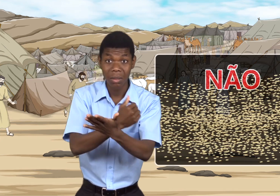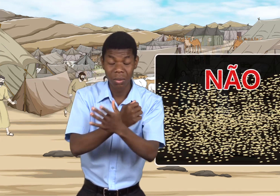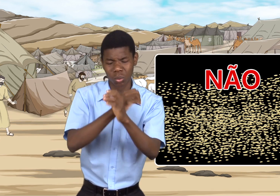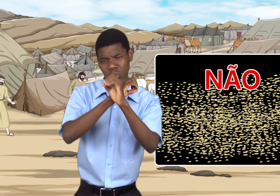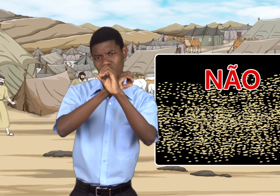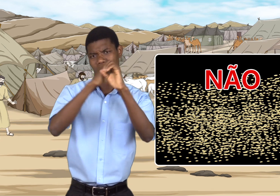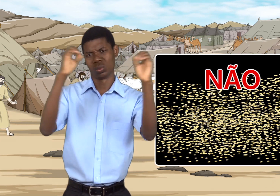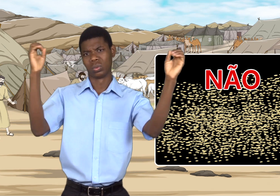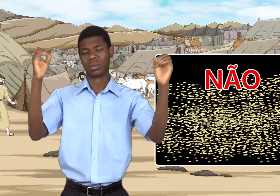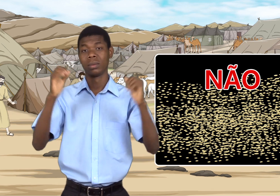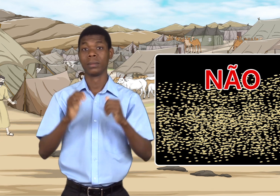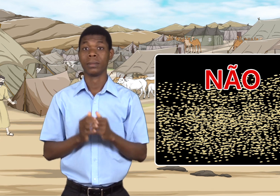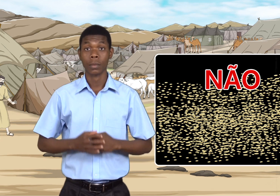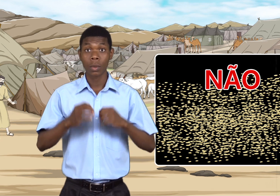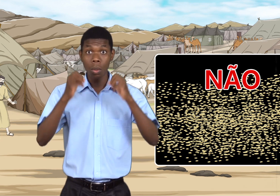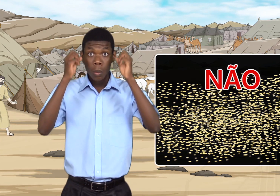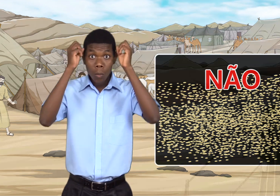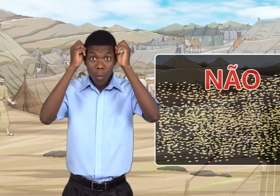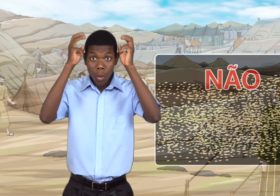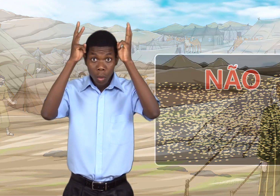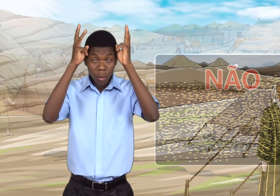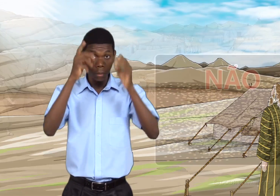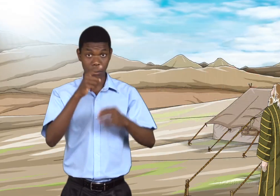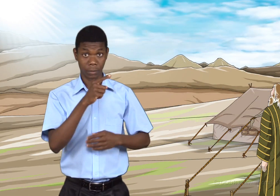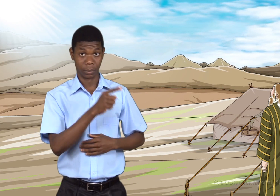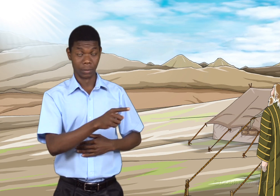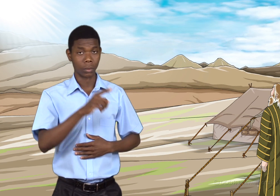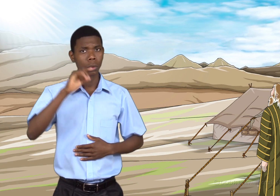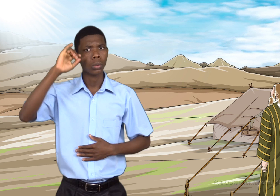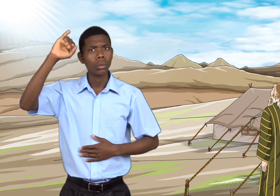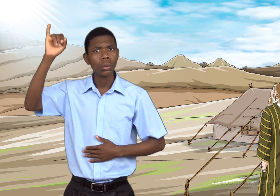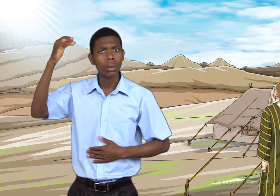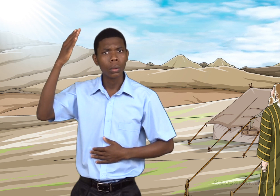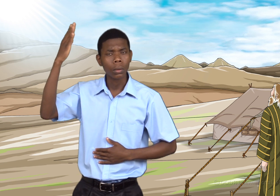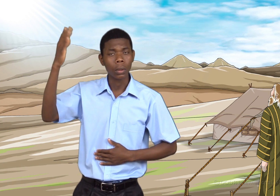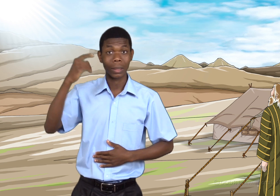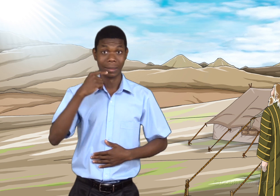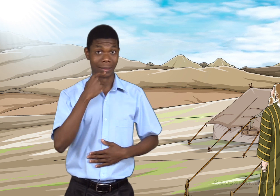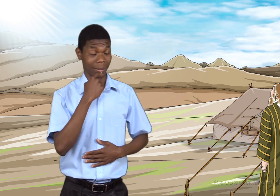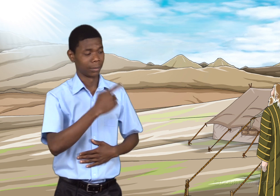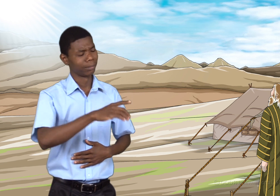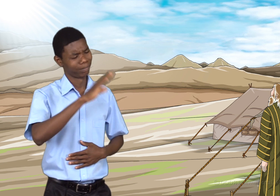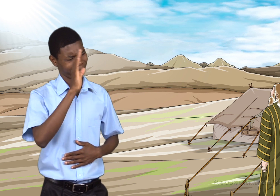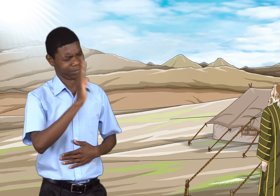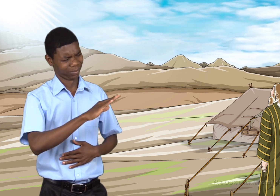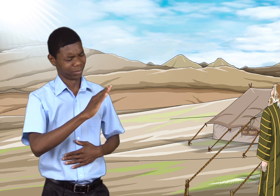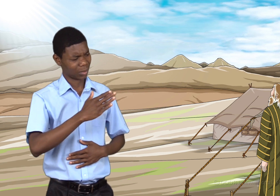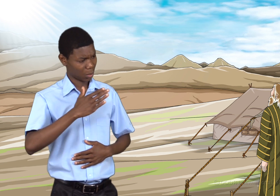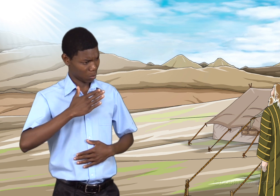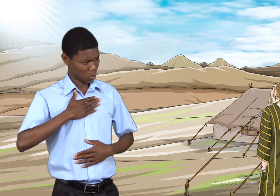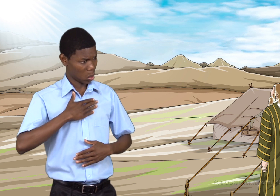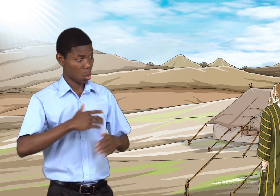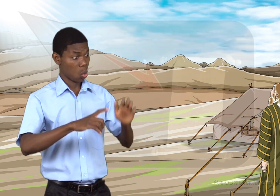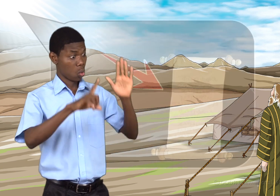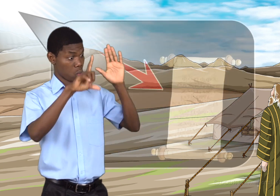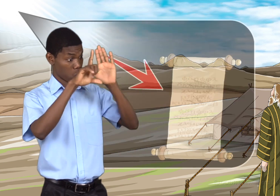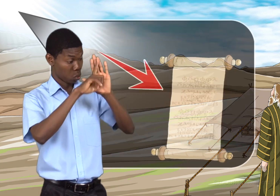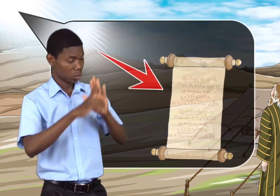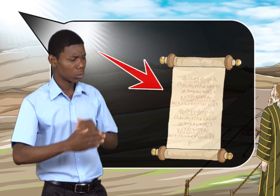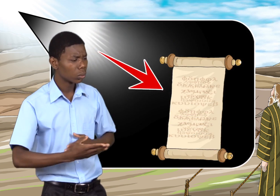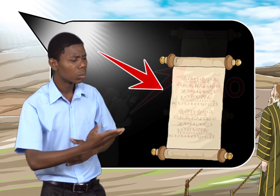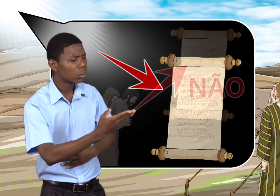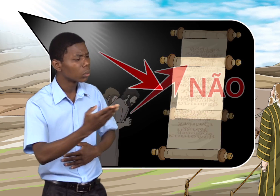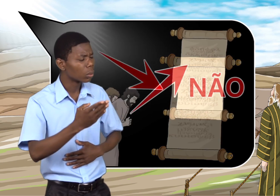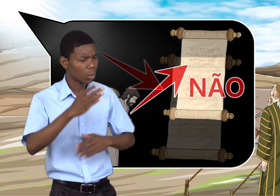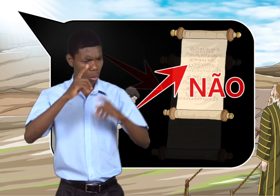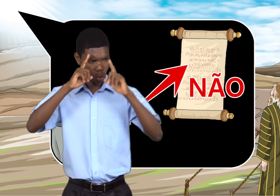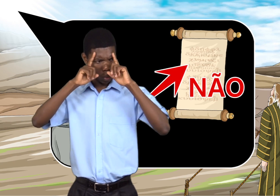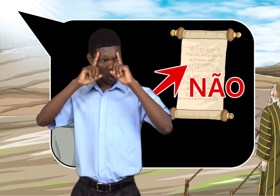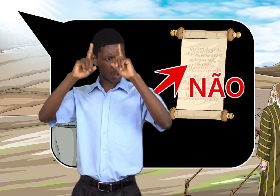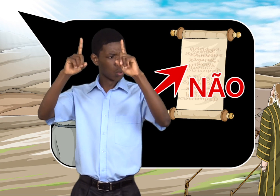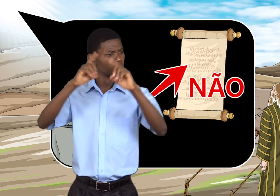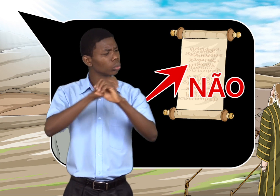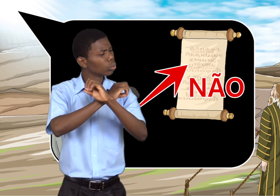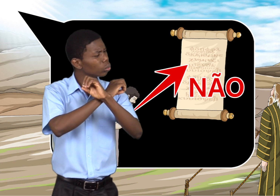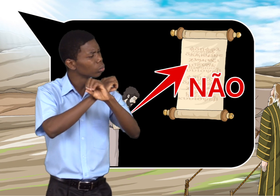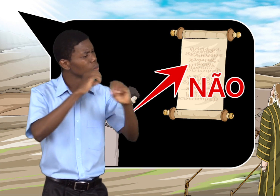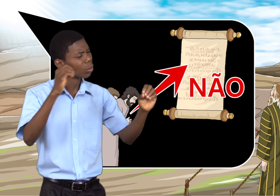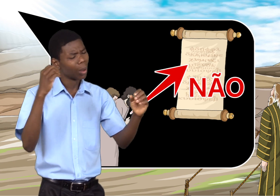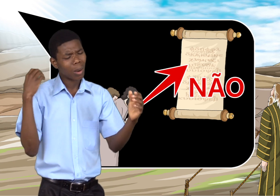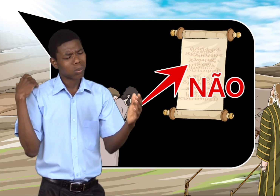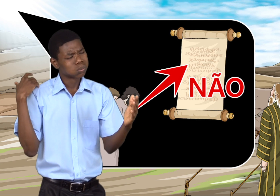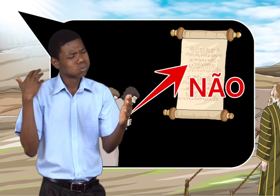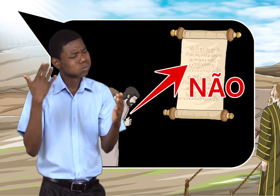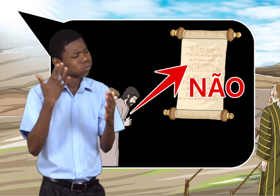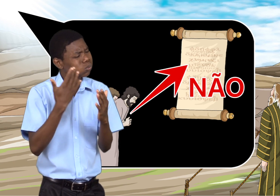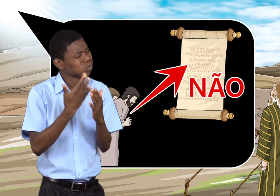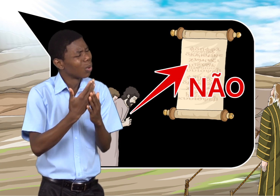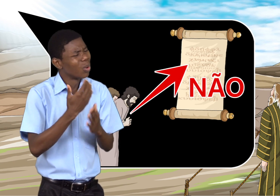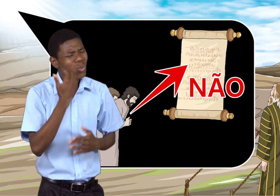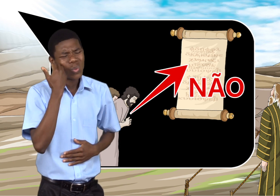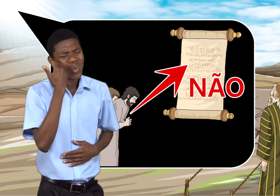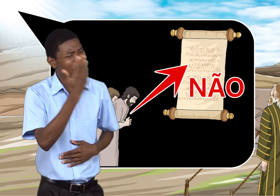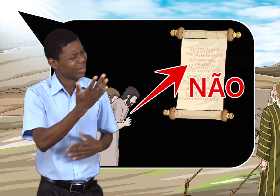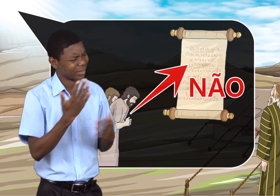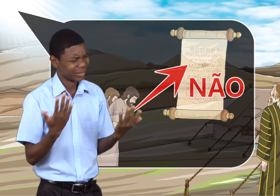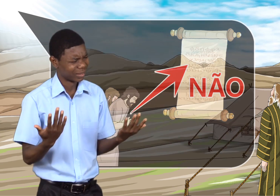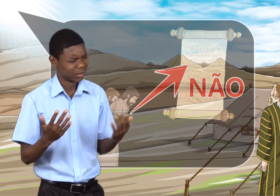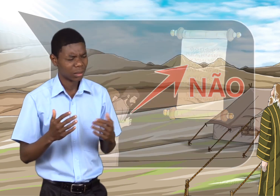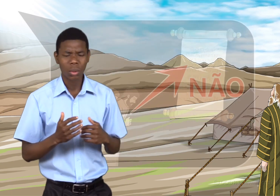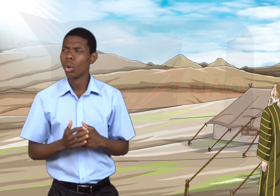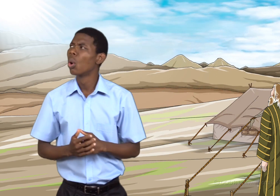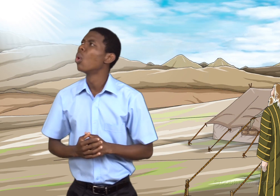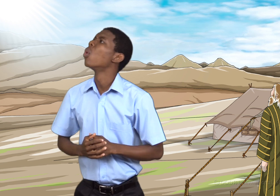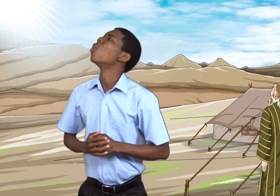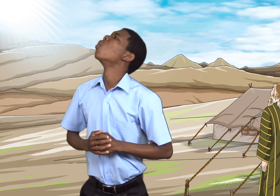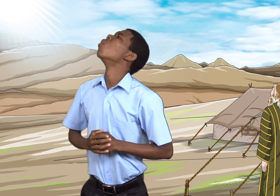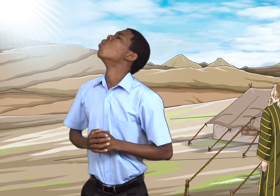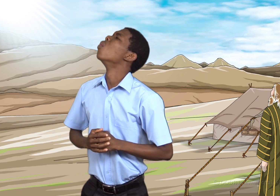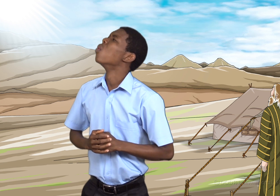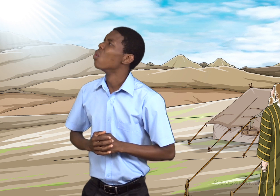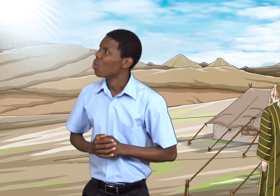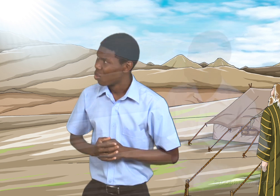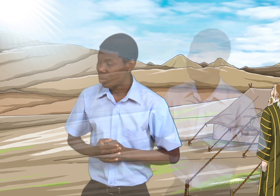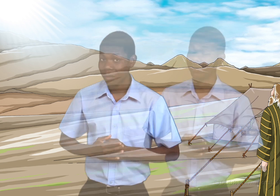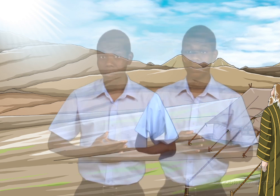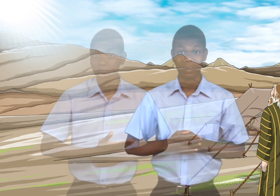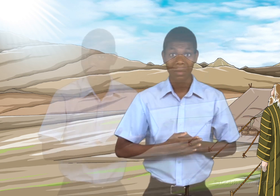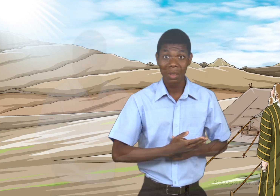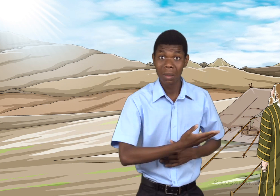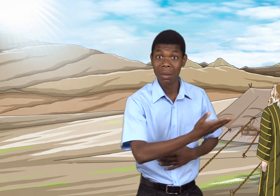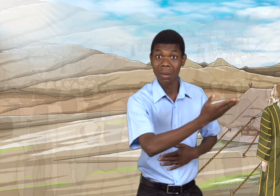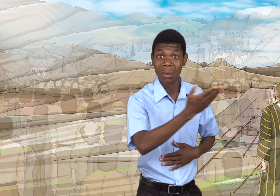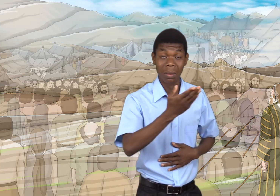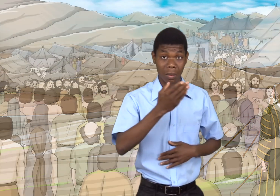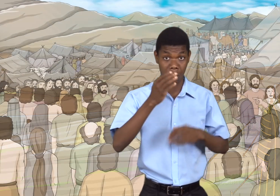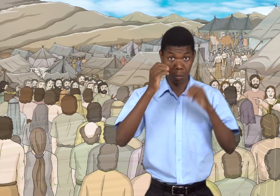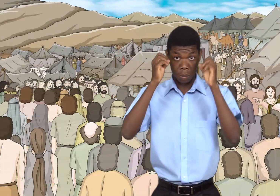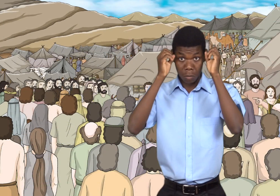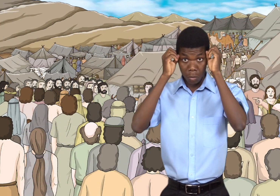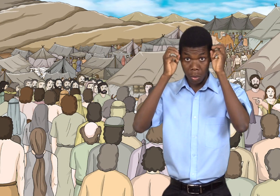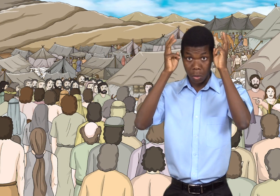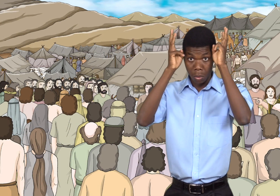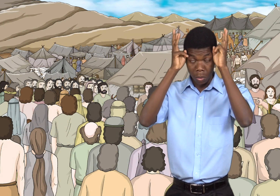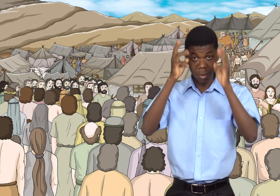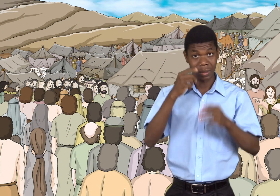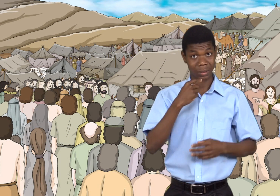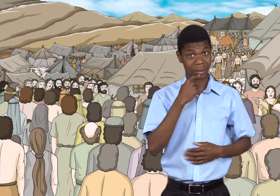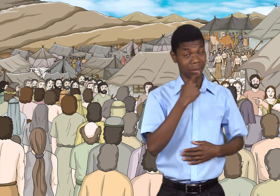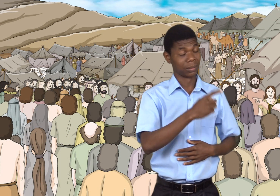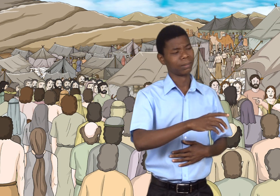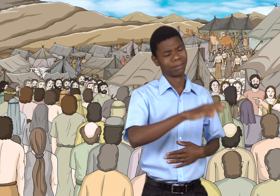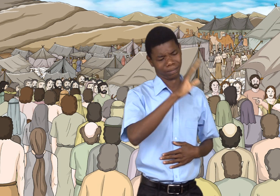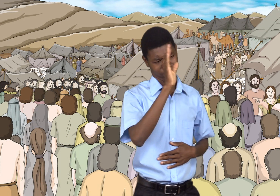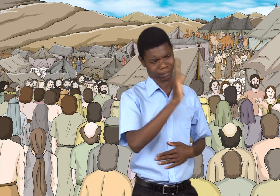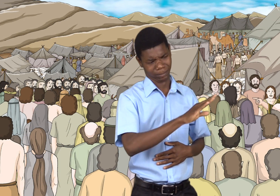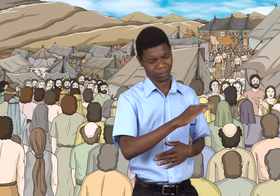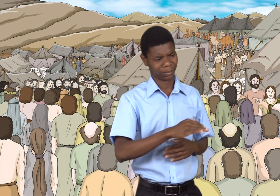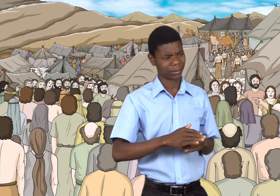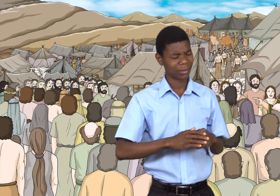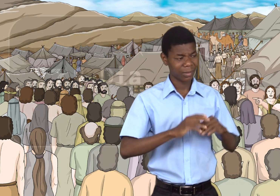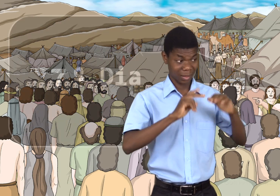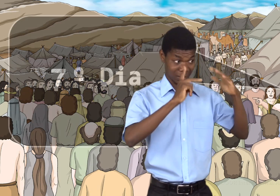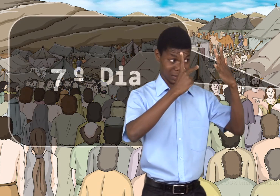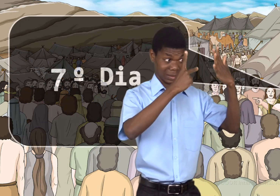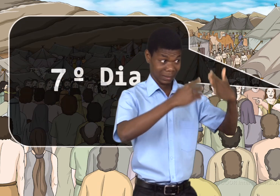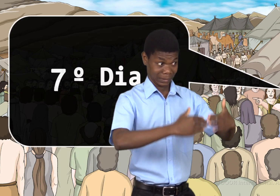Then the LORD said to Moses, “How long will you refuse to keep My commandments and instructions?